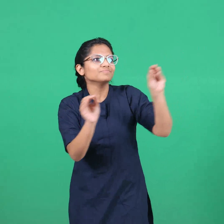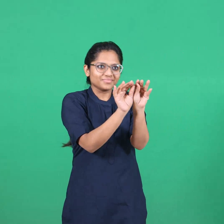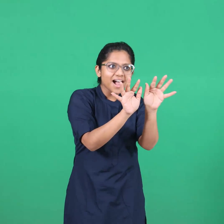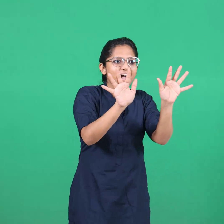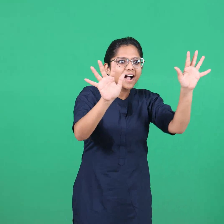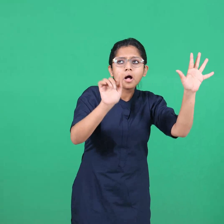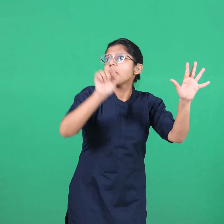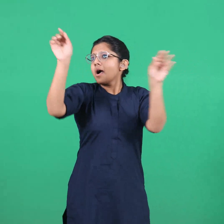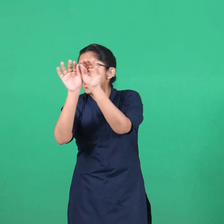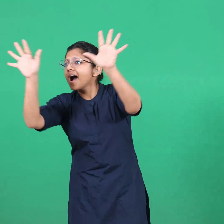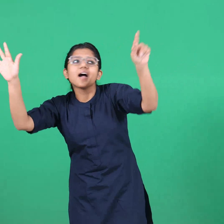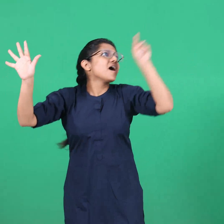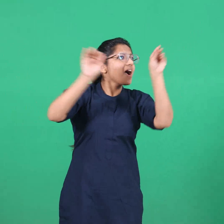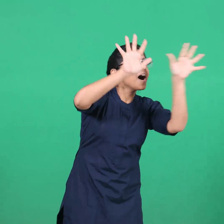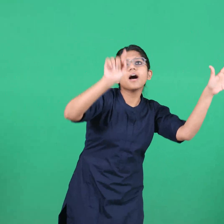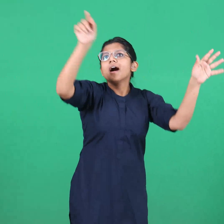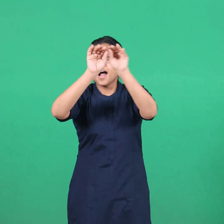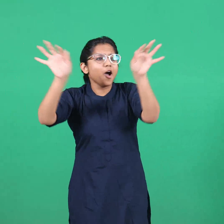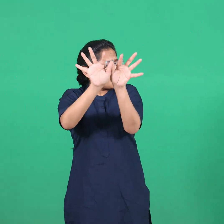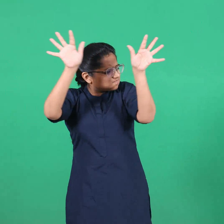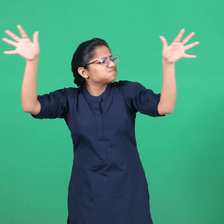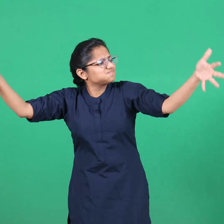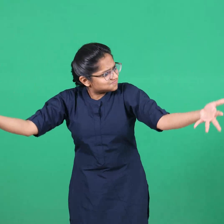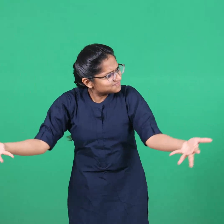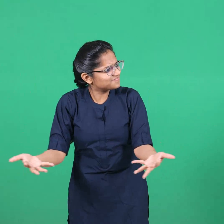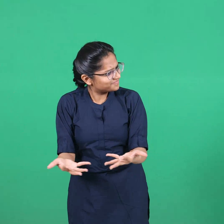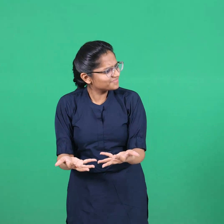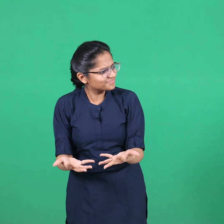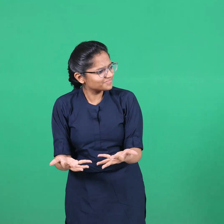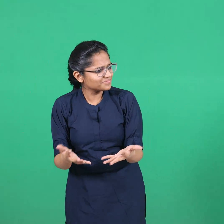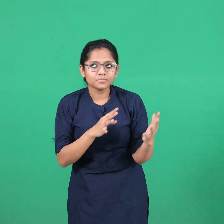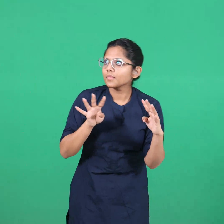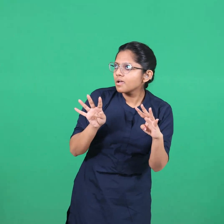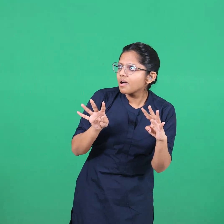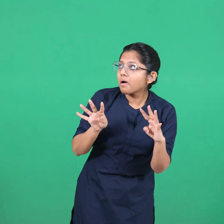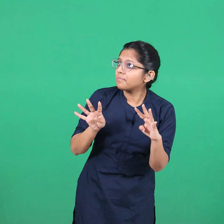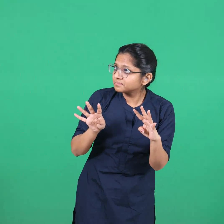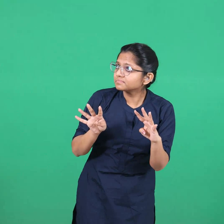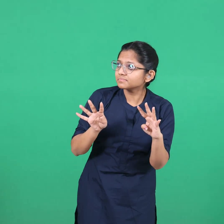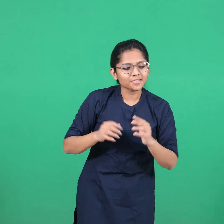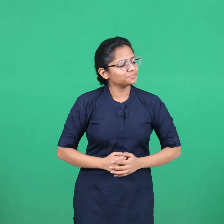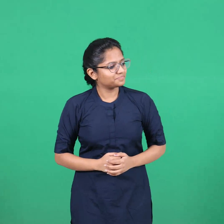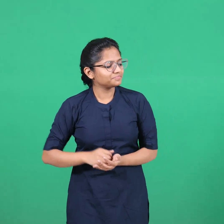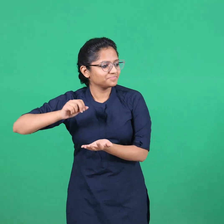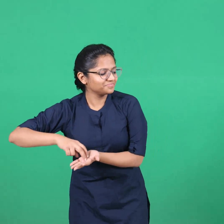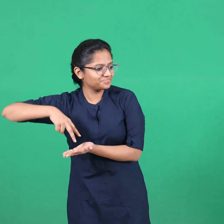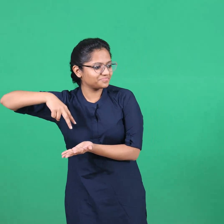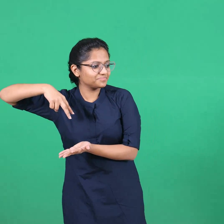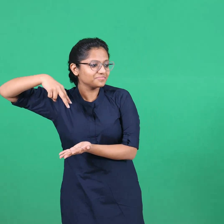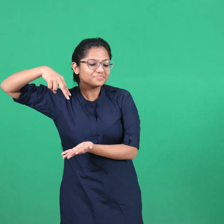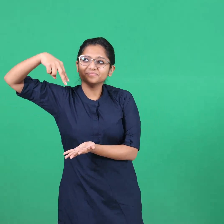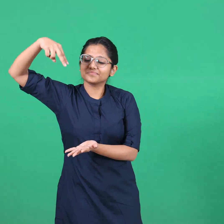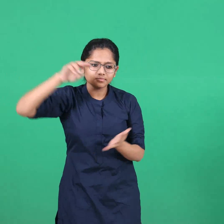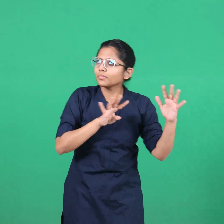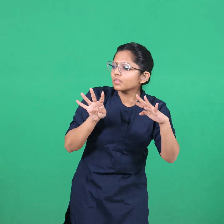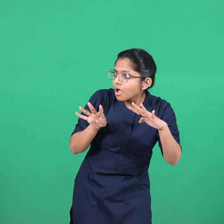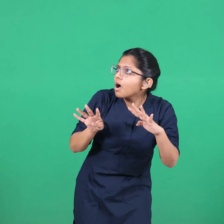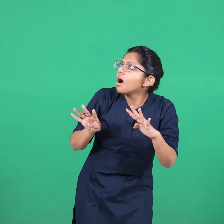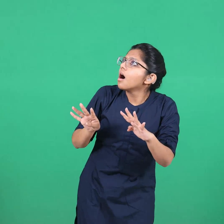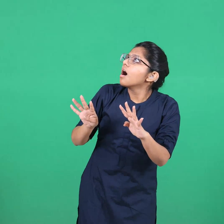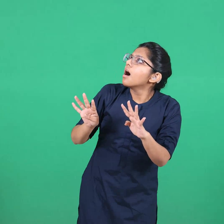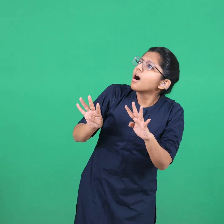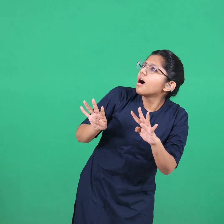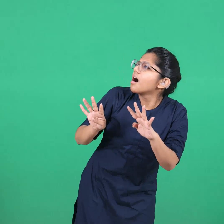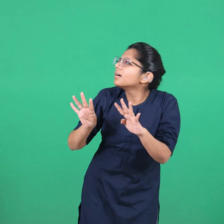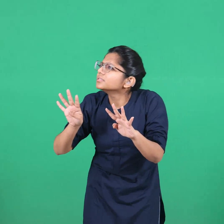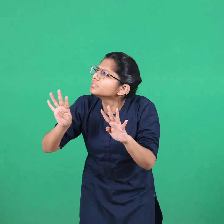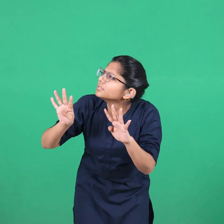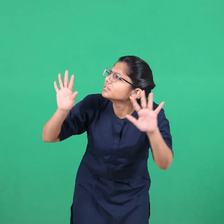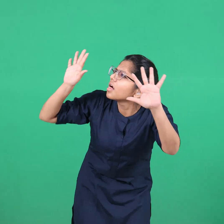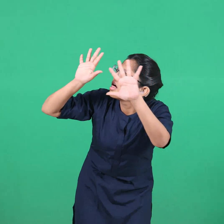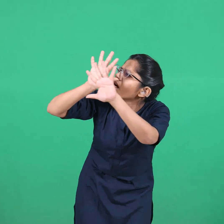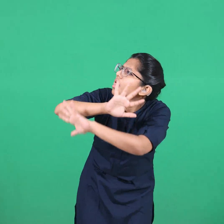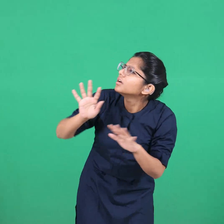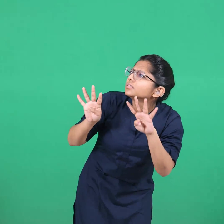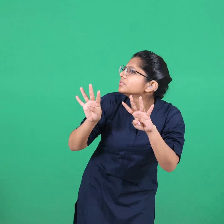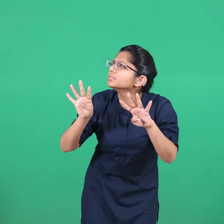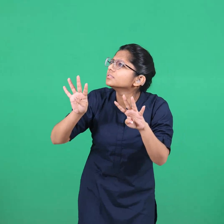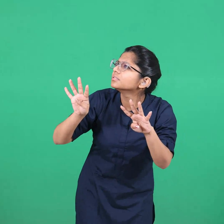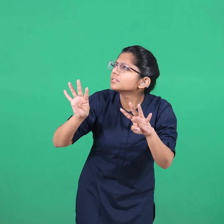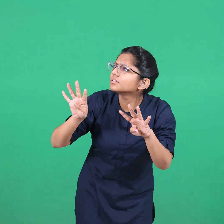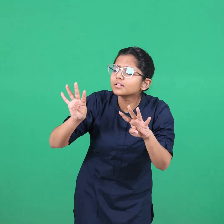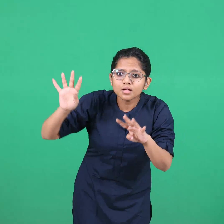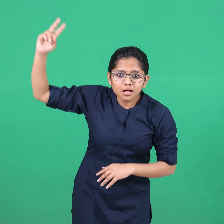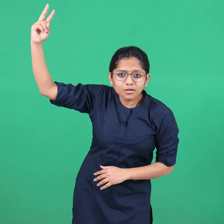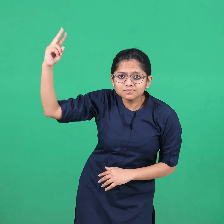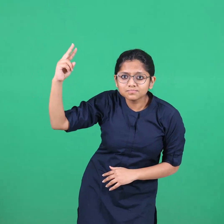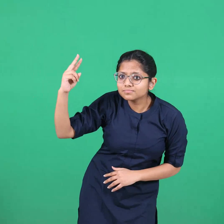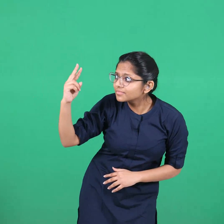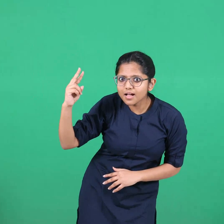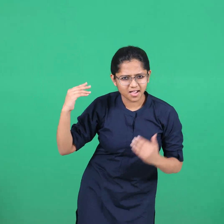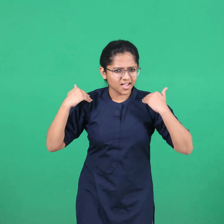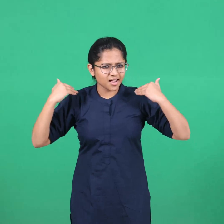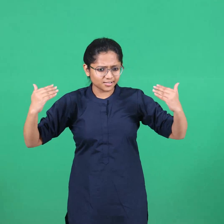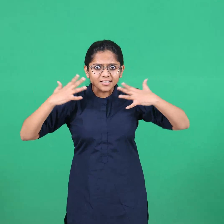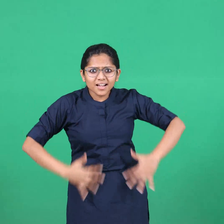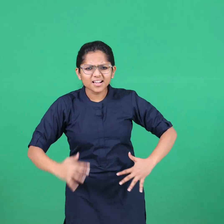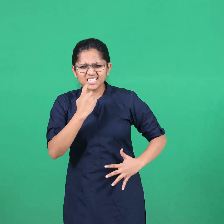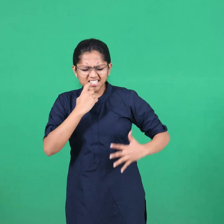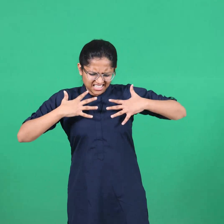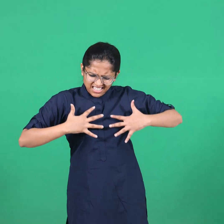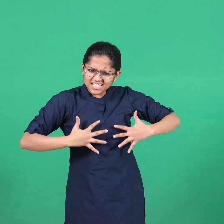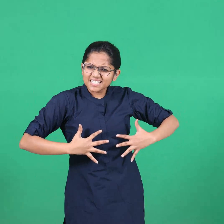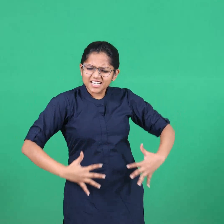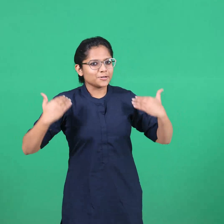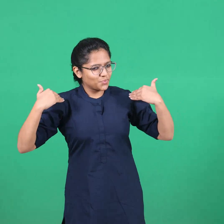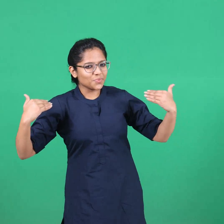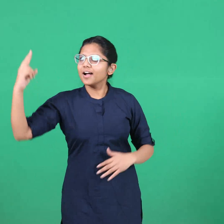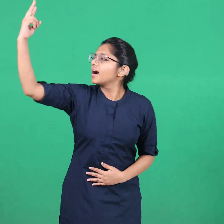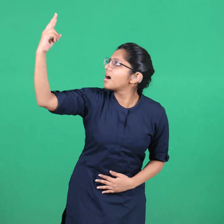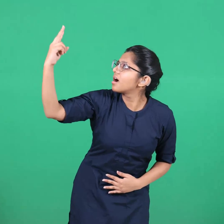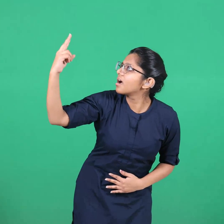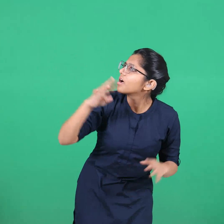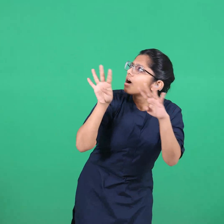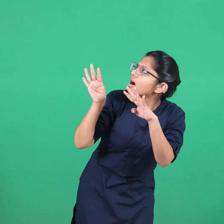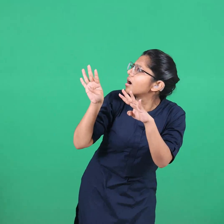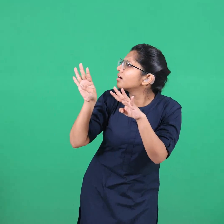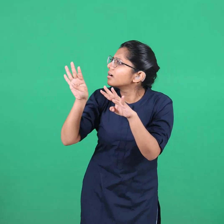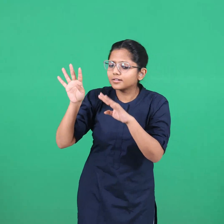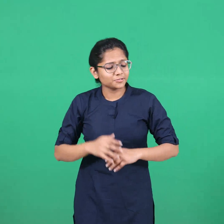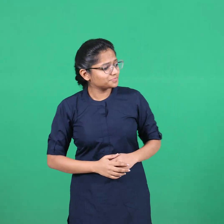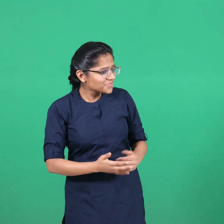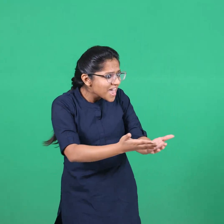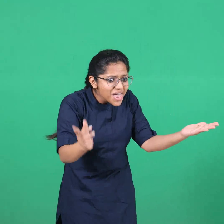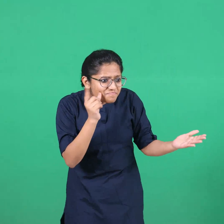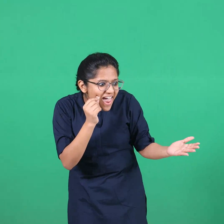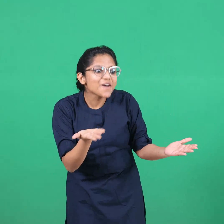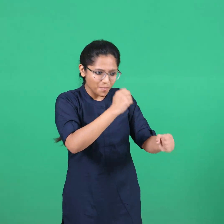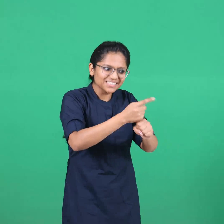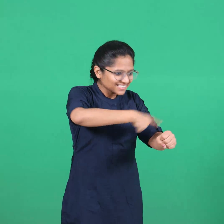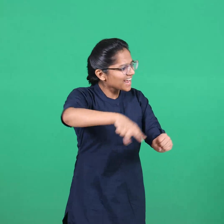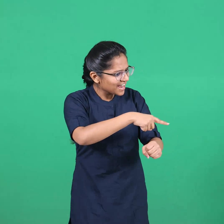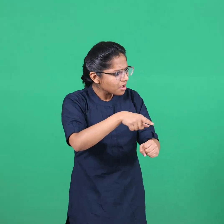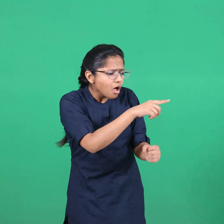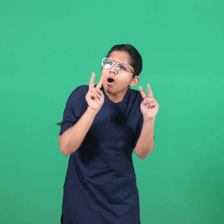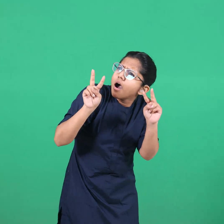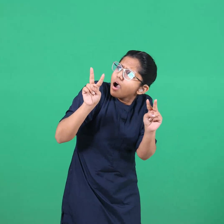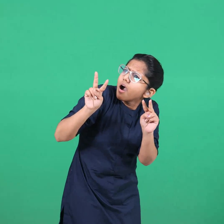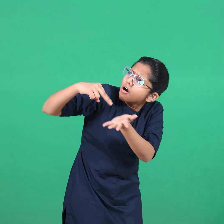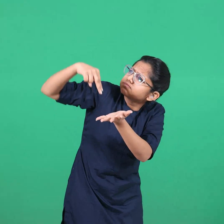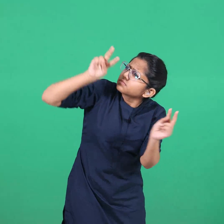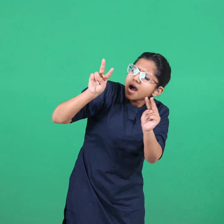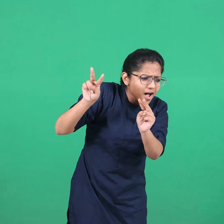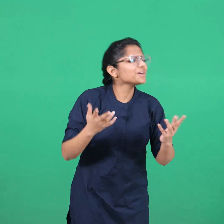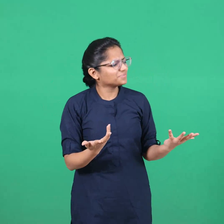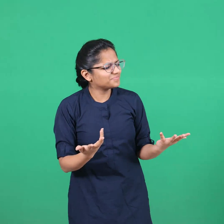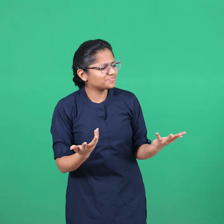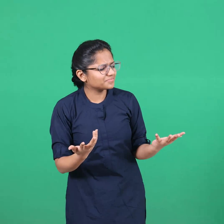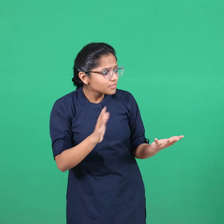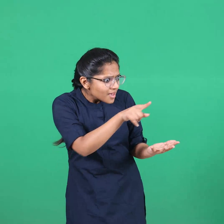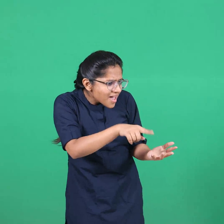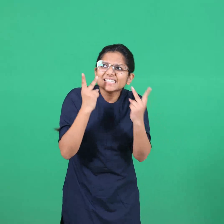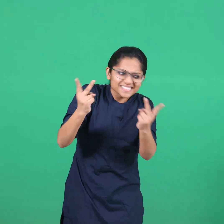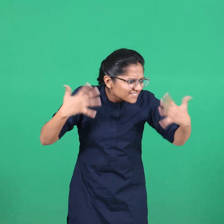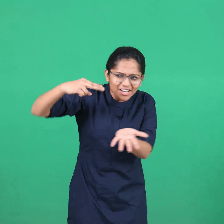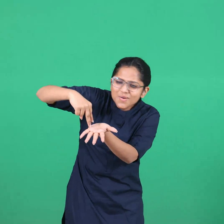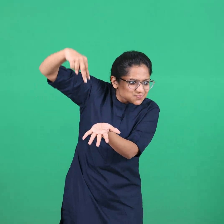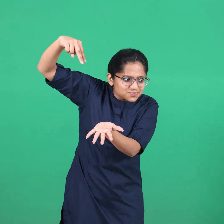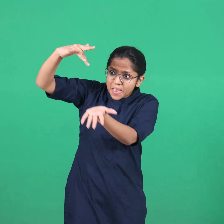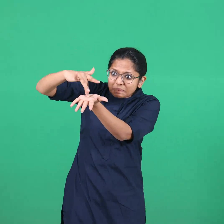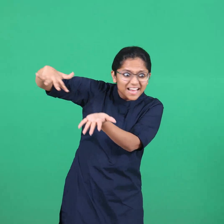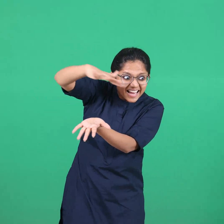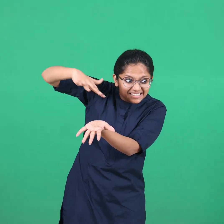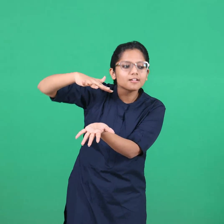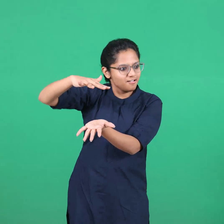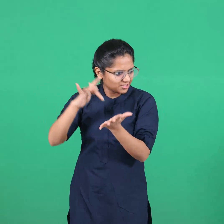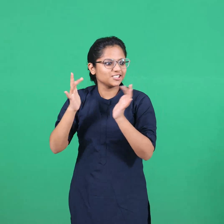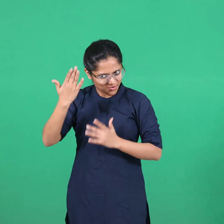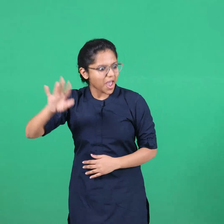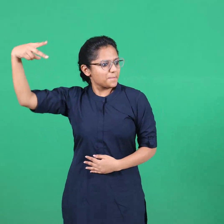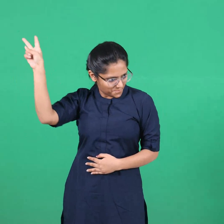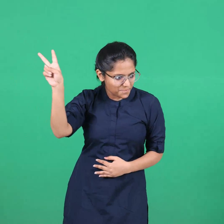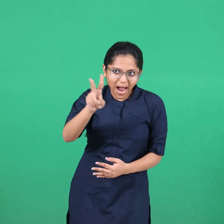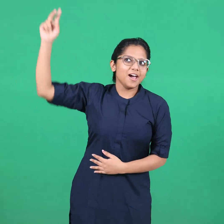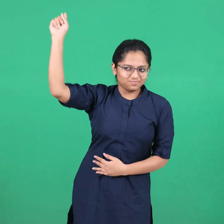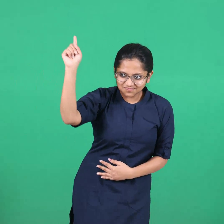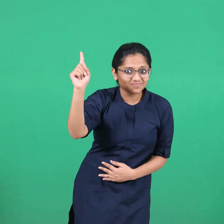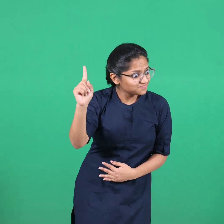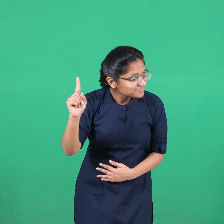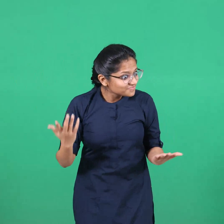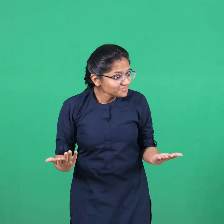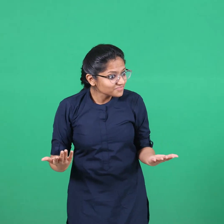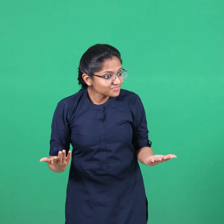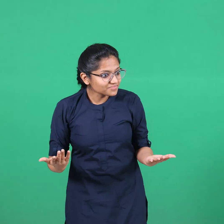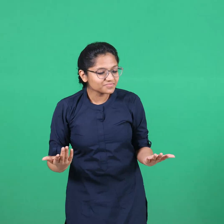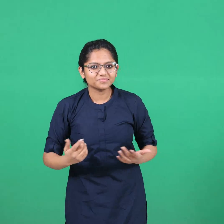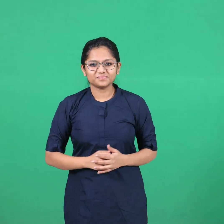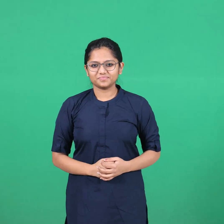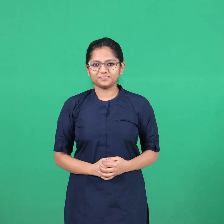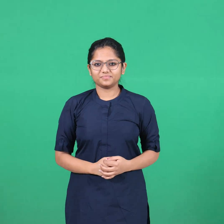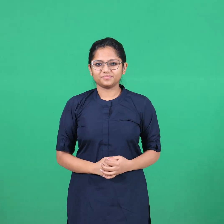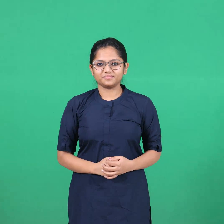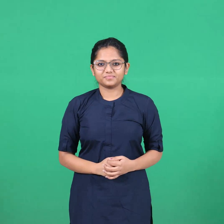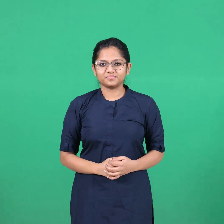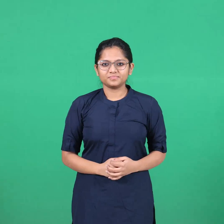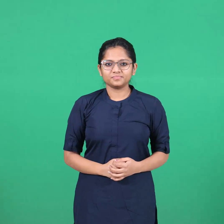They were looking intently into the sky as He was going, when suddenly two men dressed in white stood beside them. "Men of Galilee," they said, "why do you stand here looking into the sky? This same Jesus, who has been taken from you into heaven, will come back in the same way you have seen Him go into heaven."